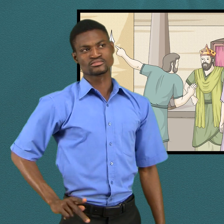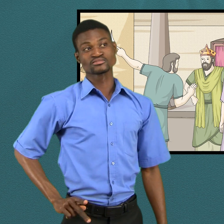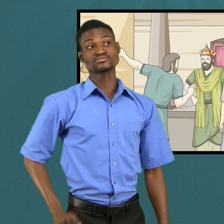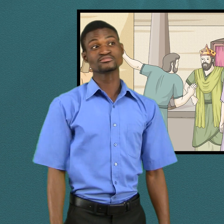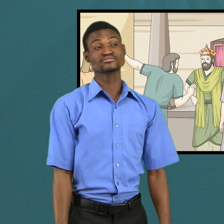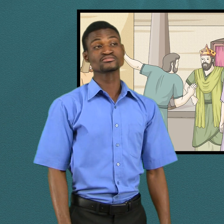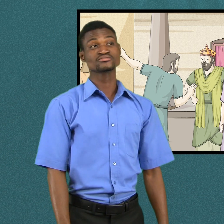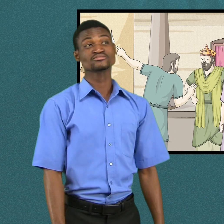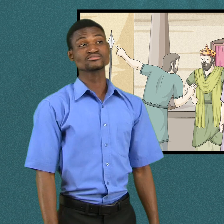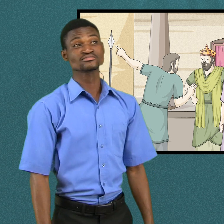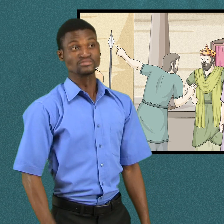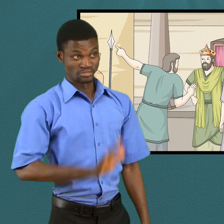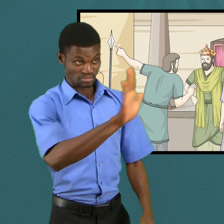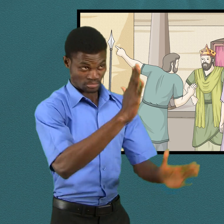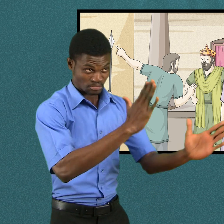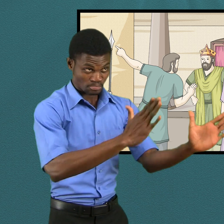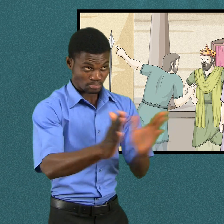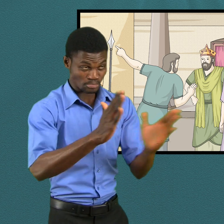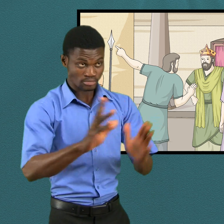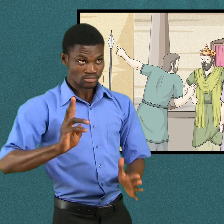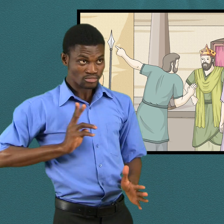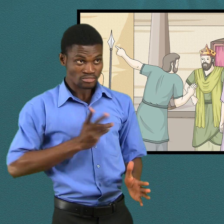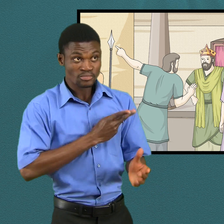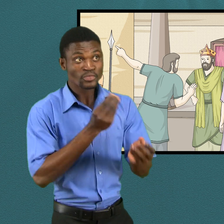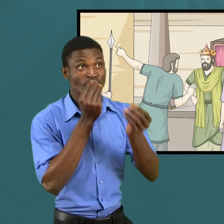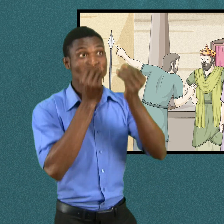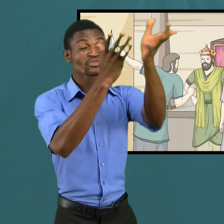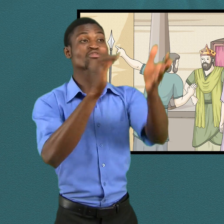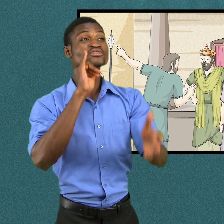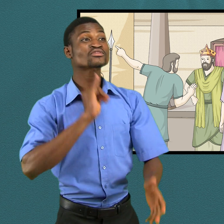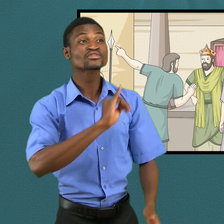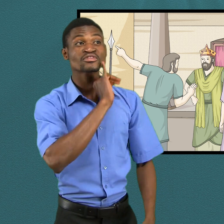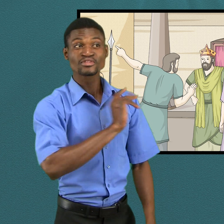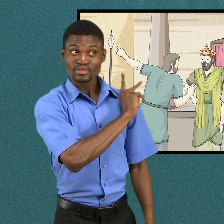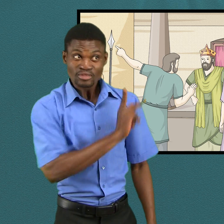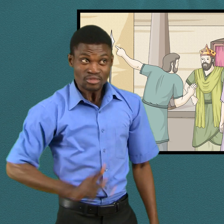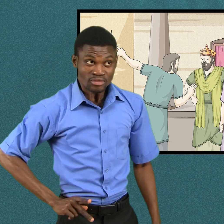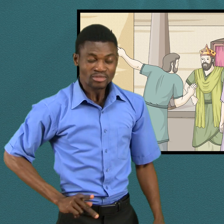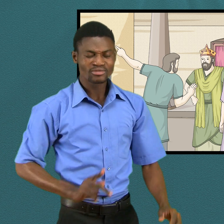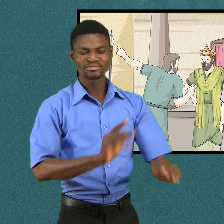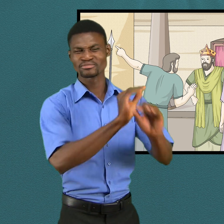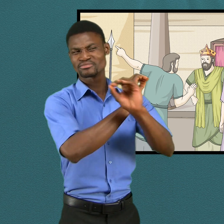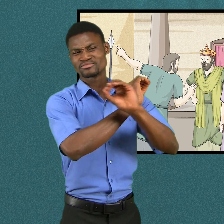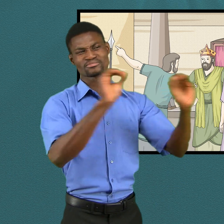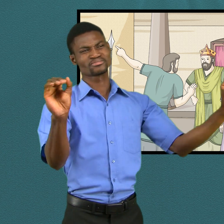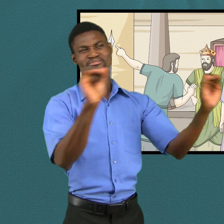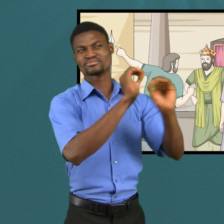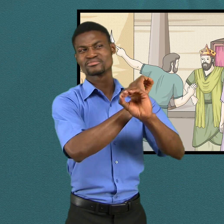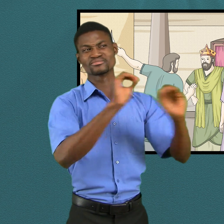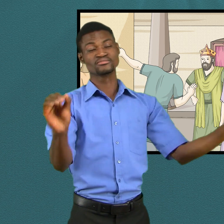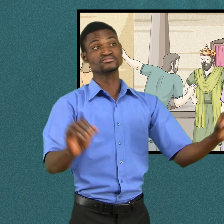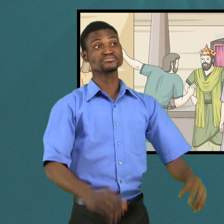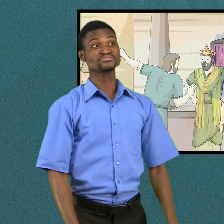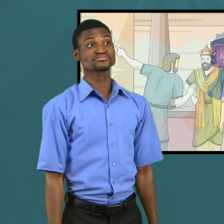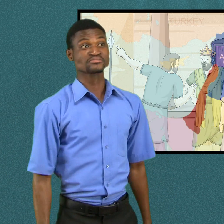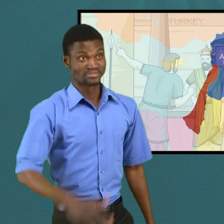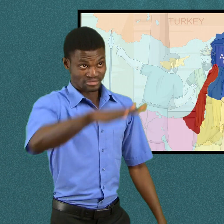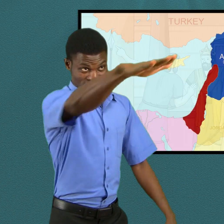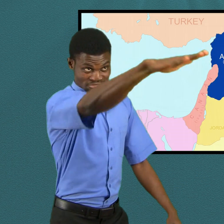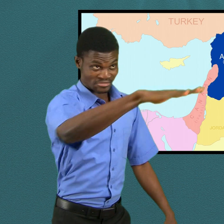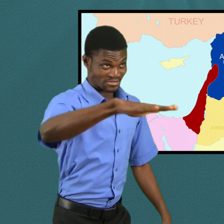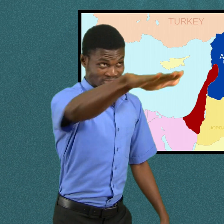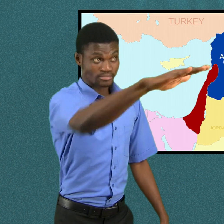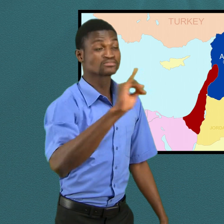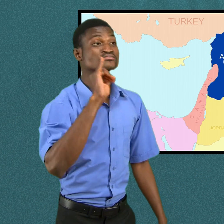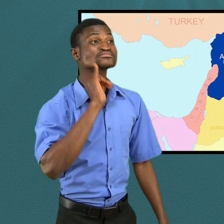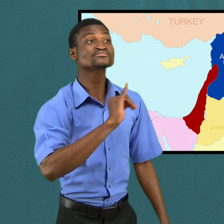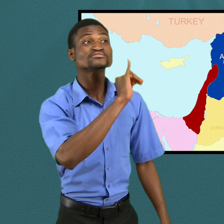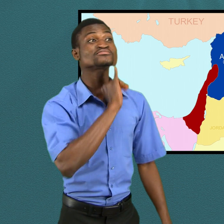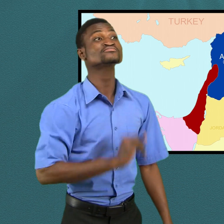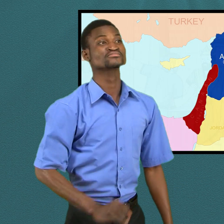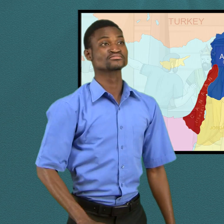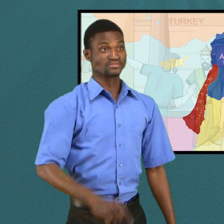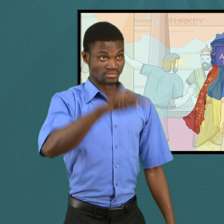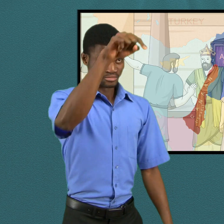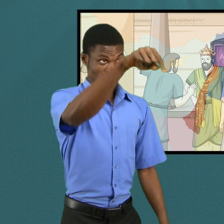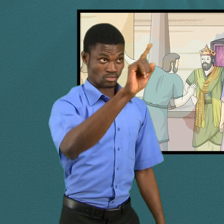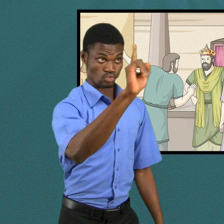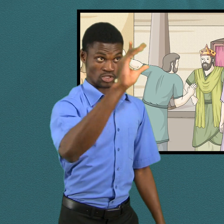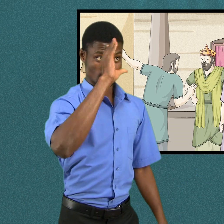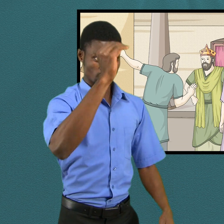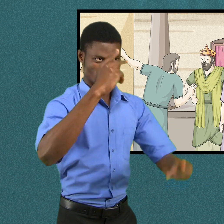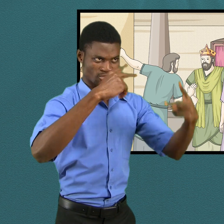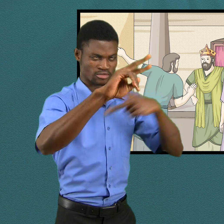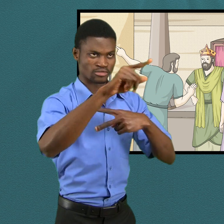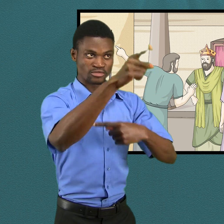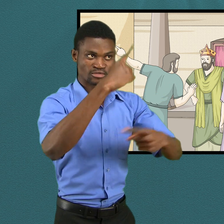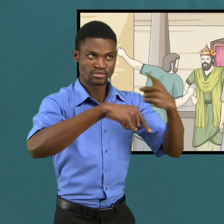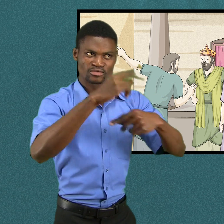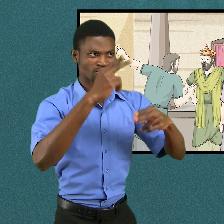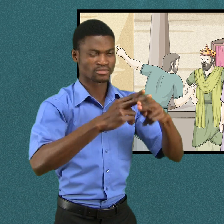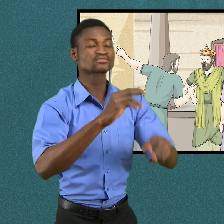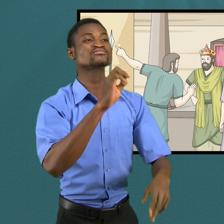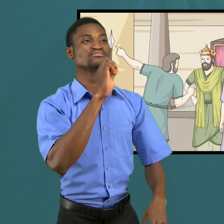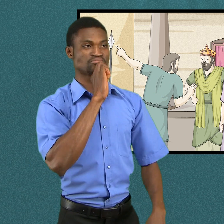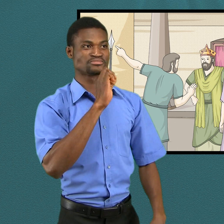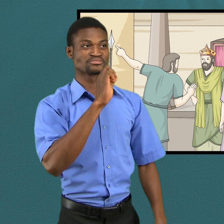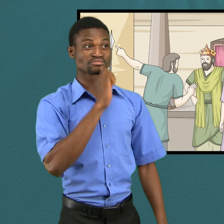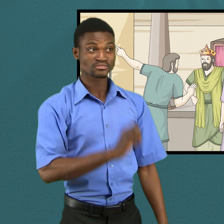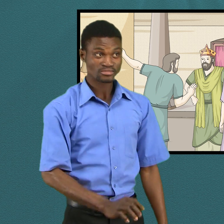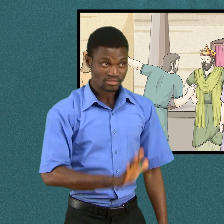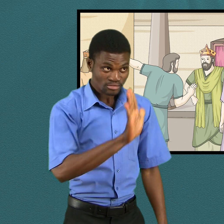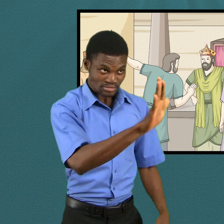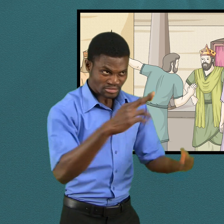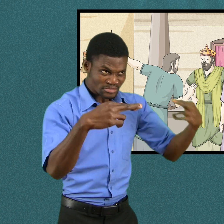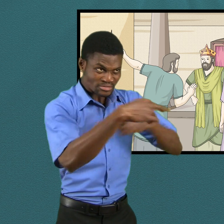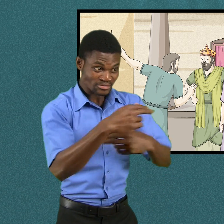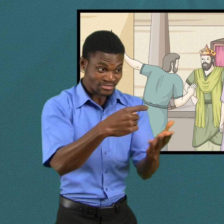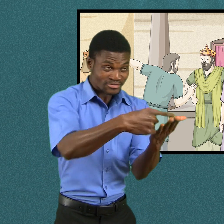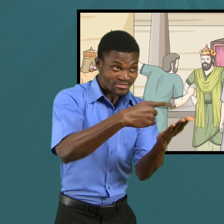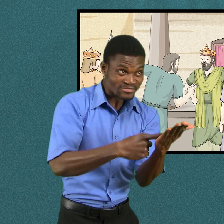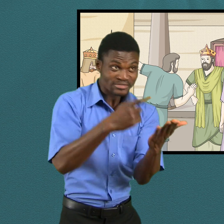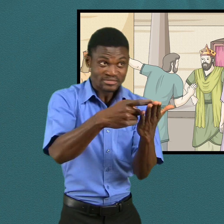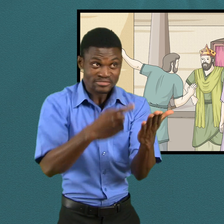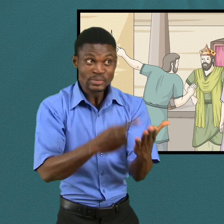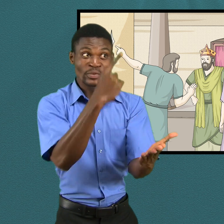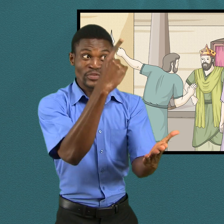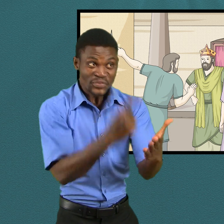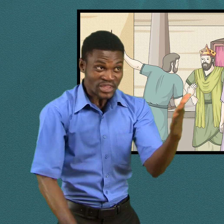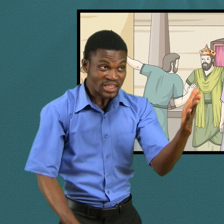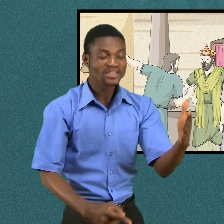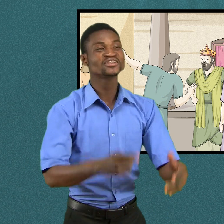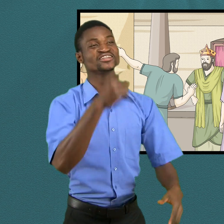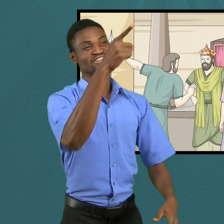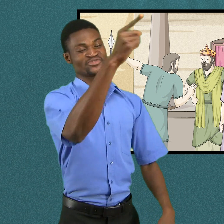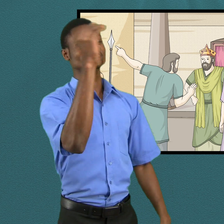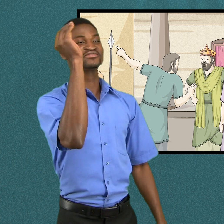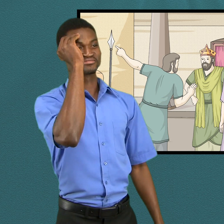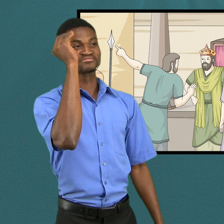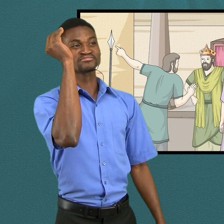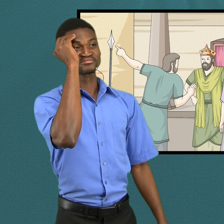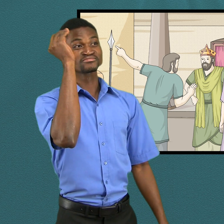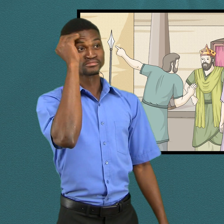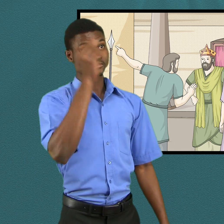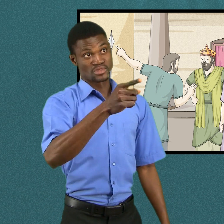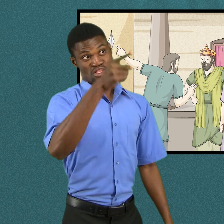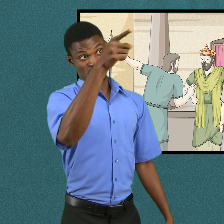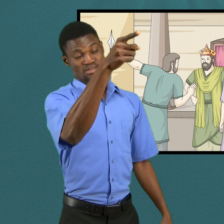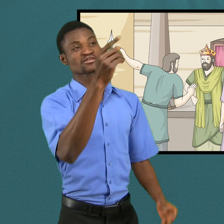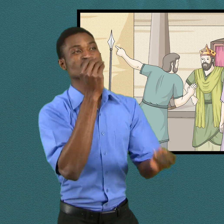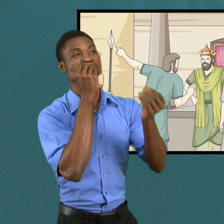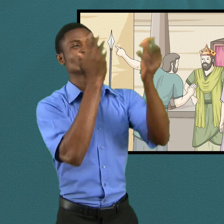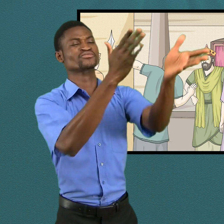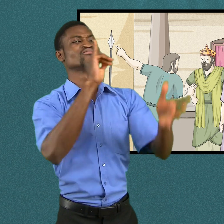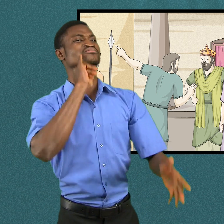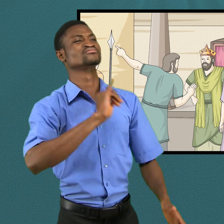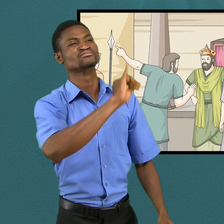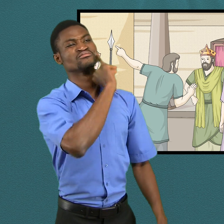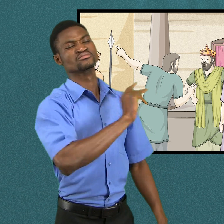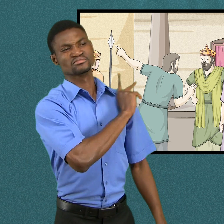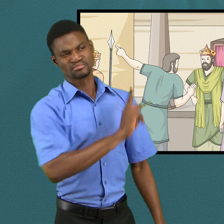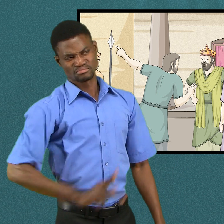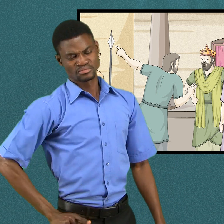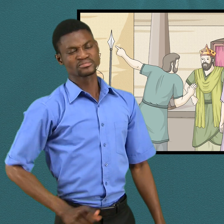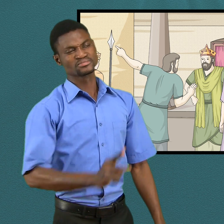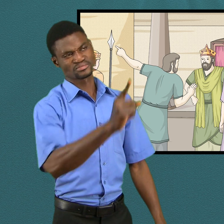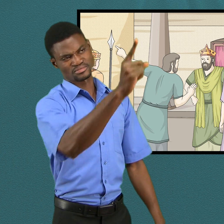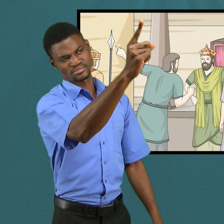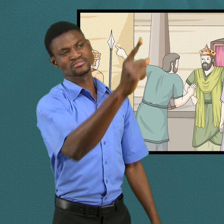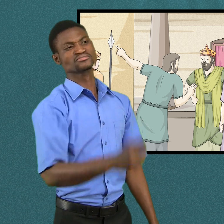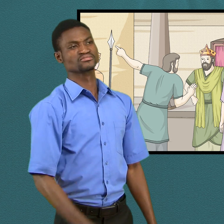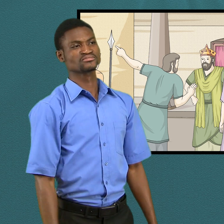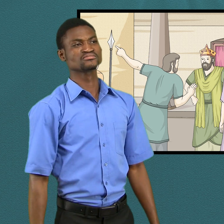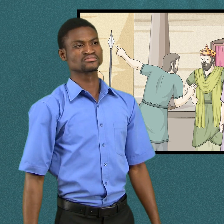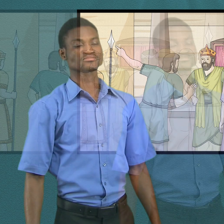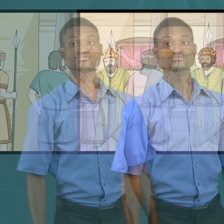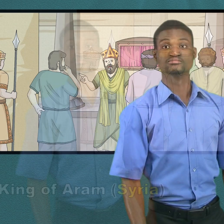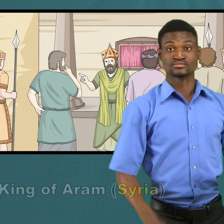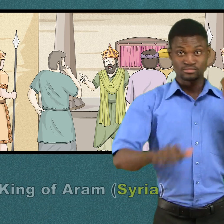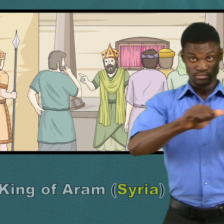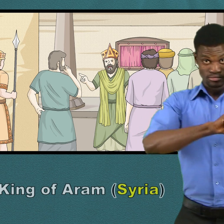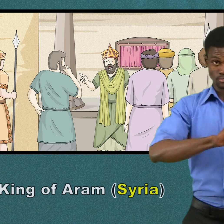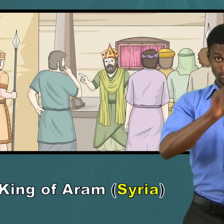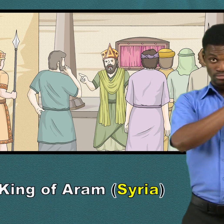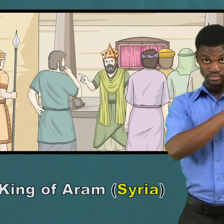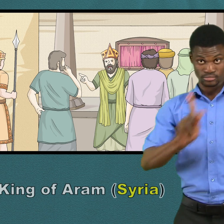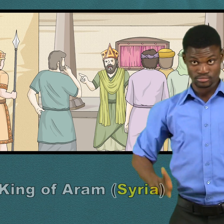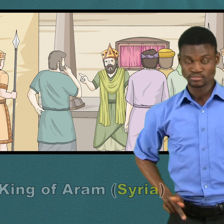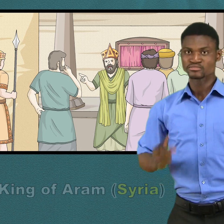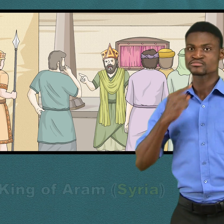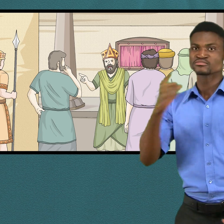For Elisha, the prophet in Israel, tells the king of Israel the very words you speak in your bedroom.”